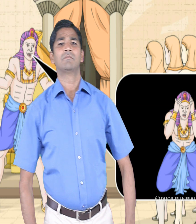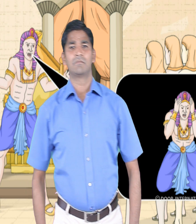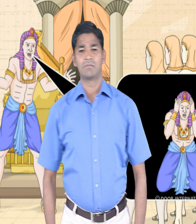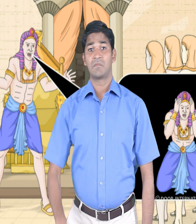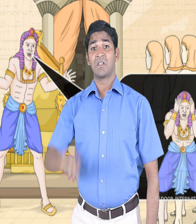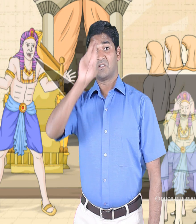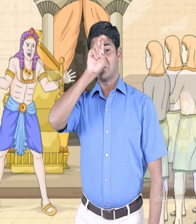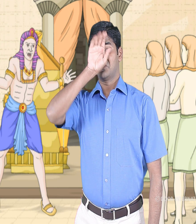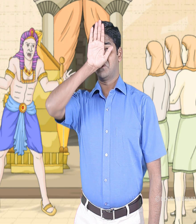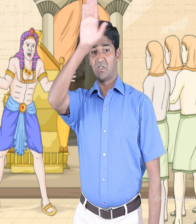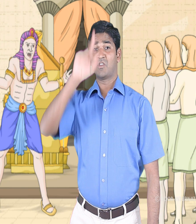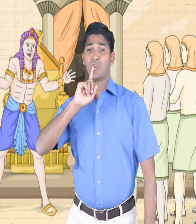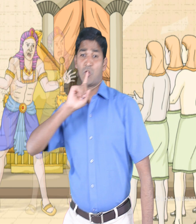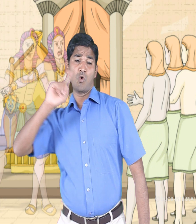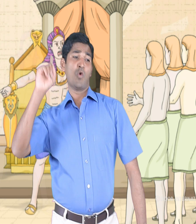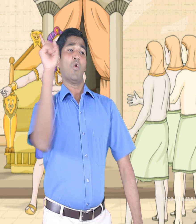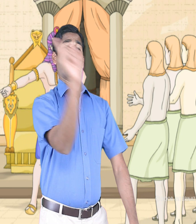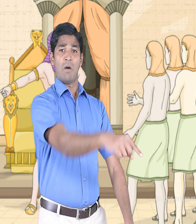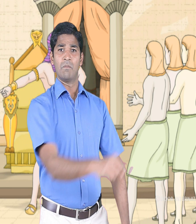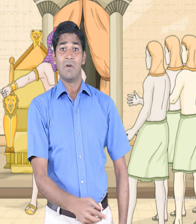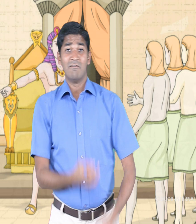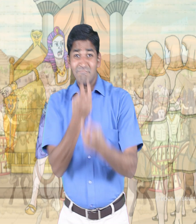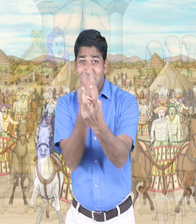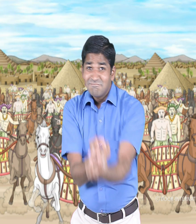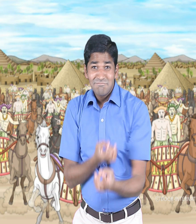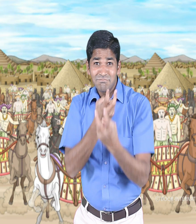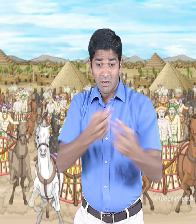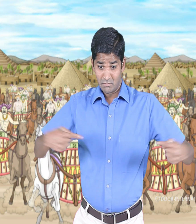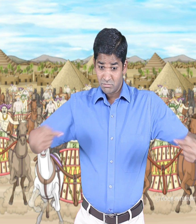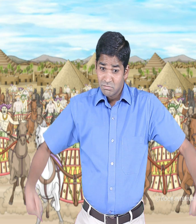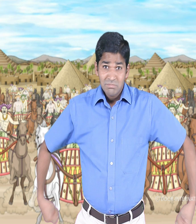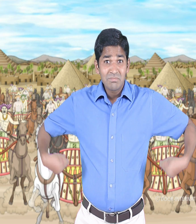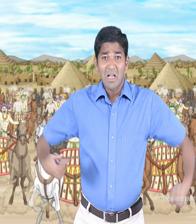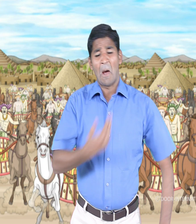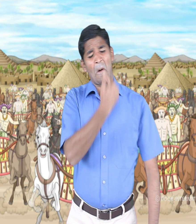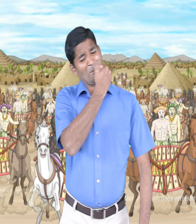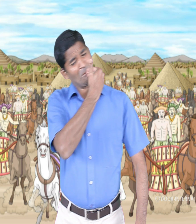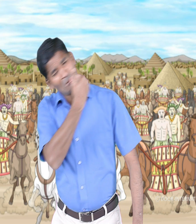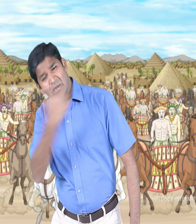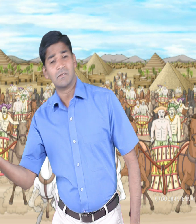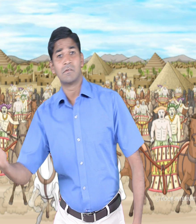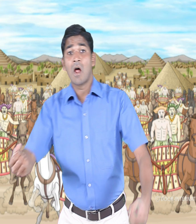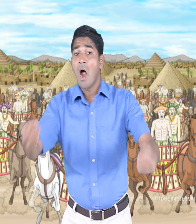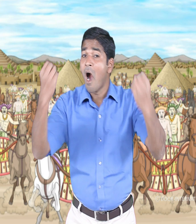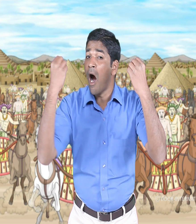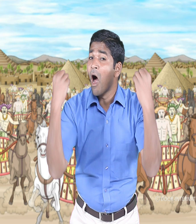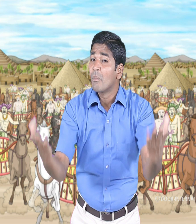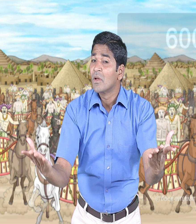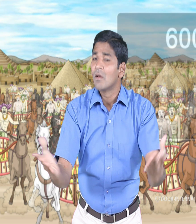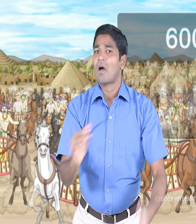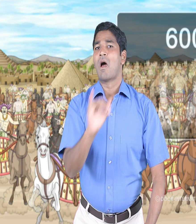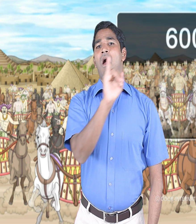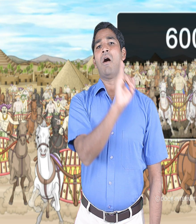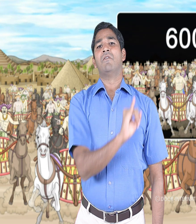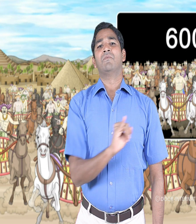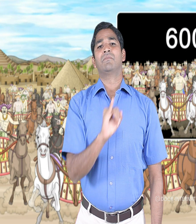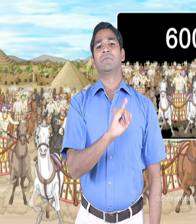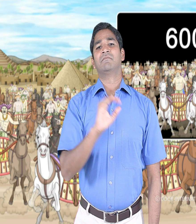So Pharaoh prepared his chariot and took his army with him.